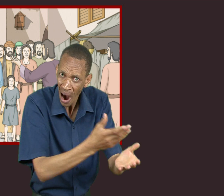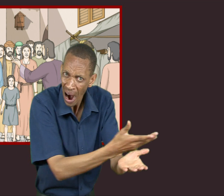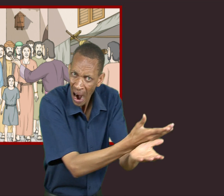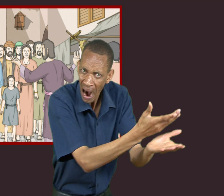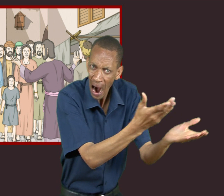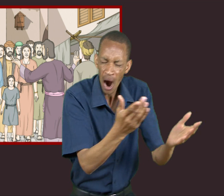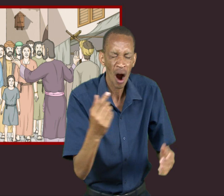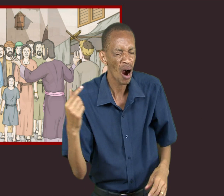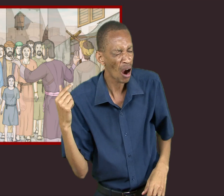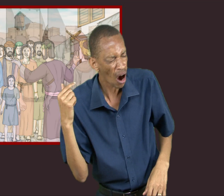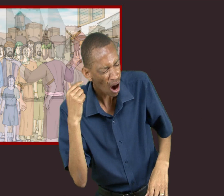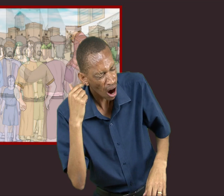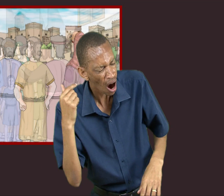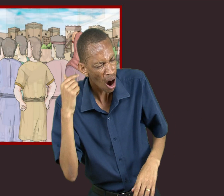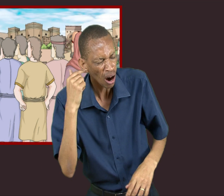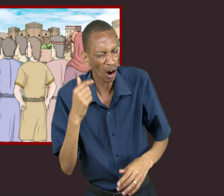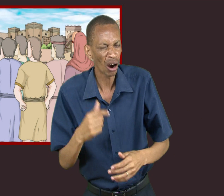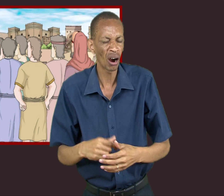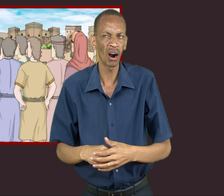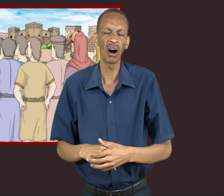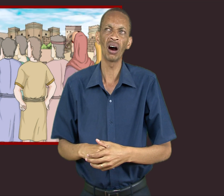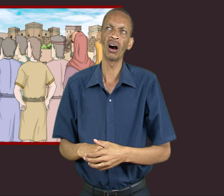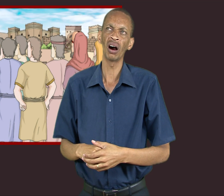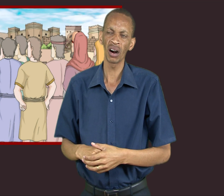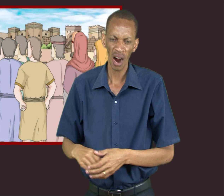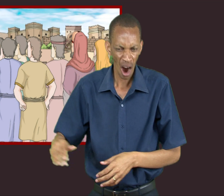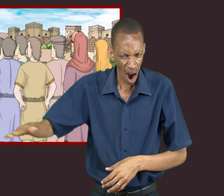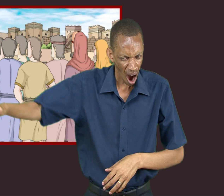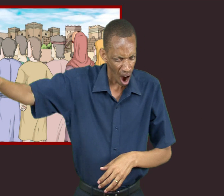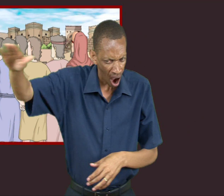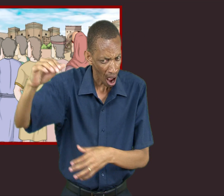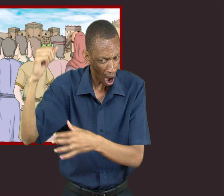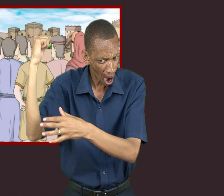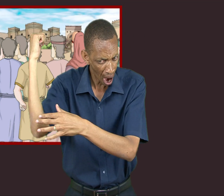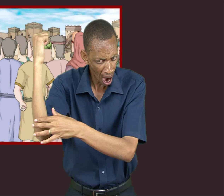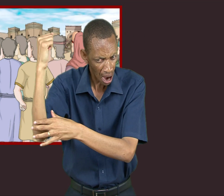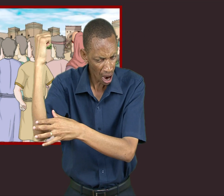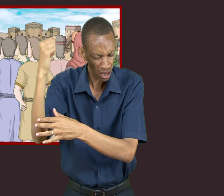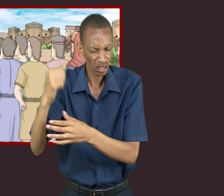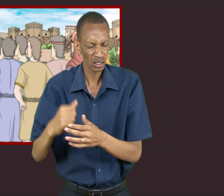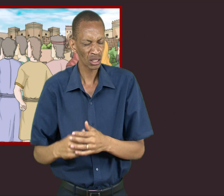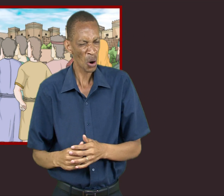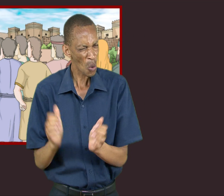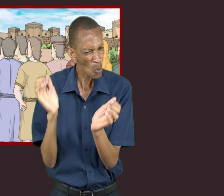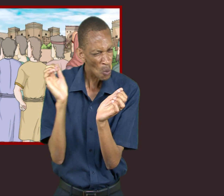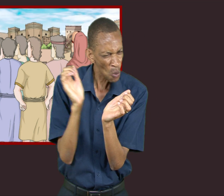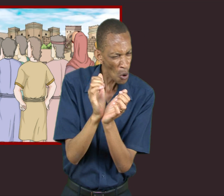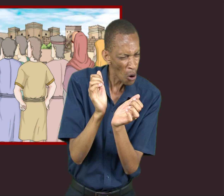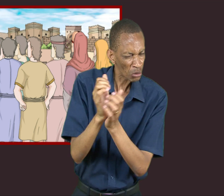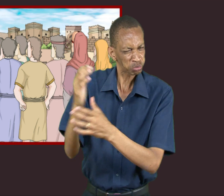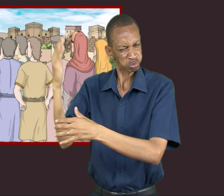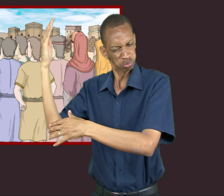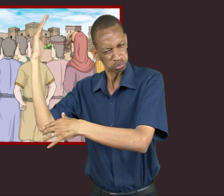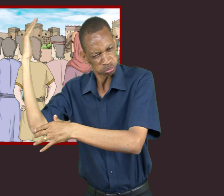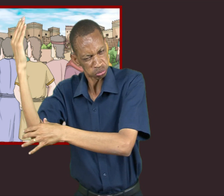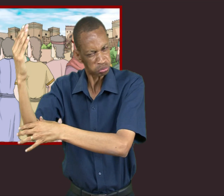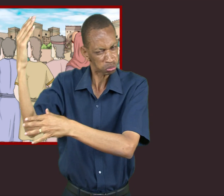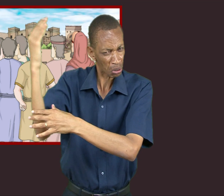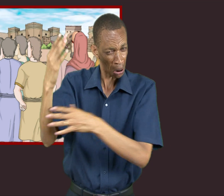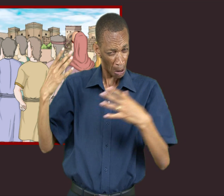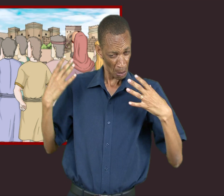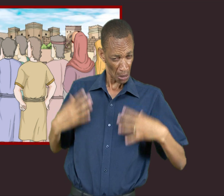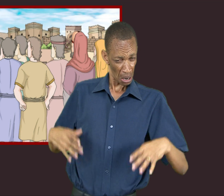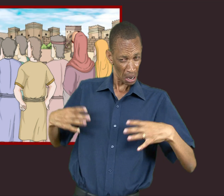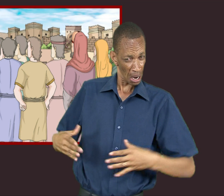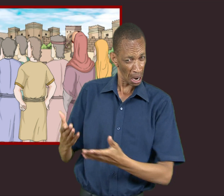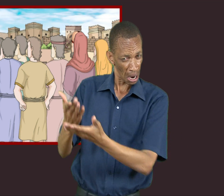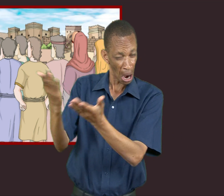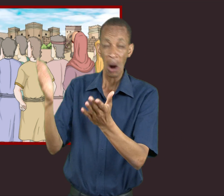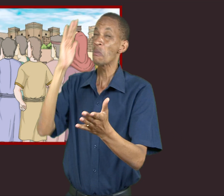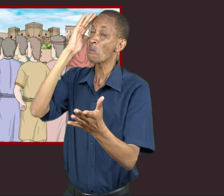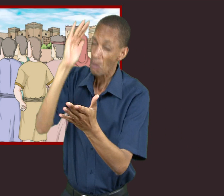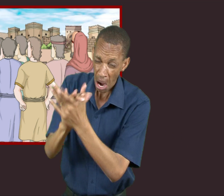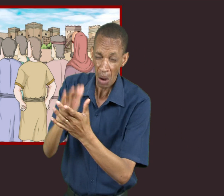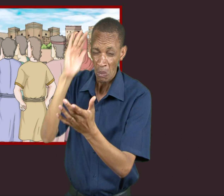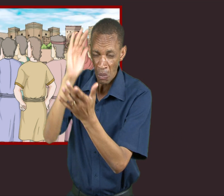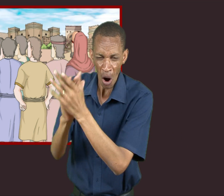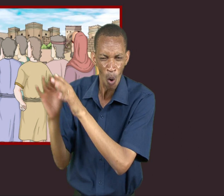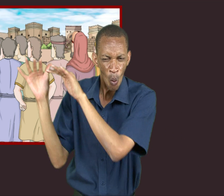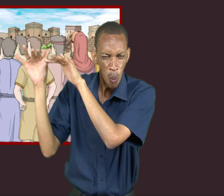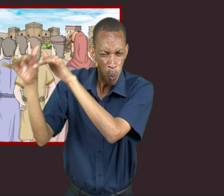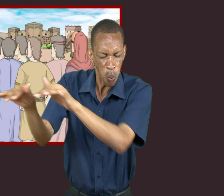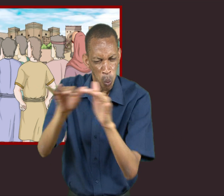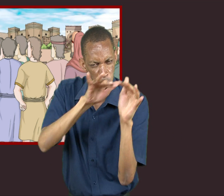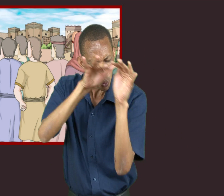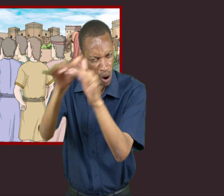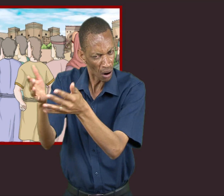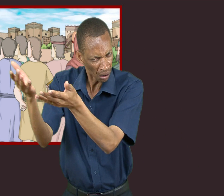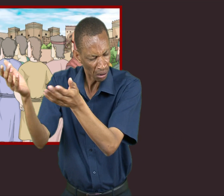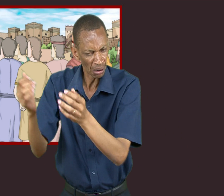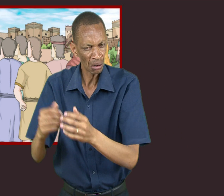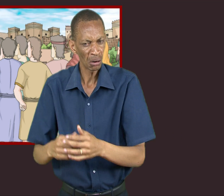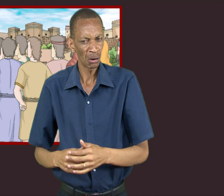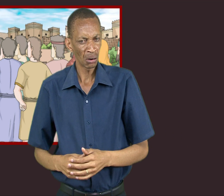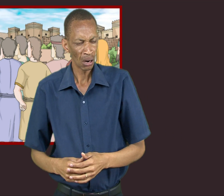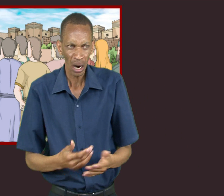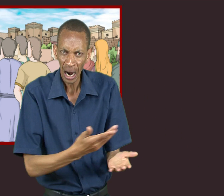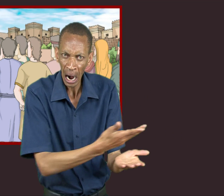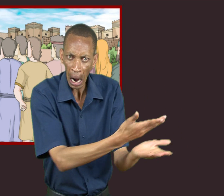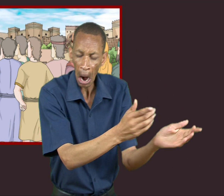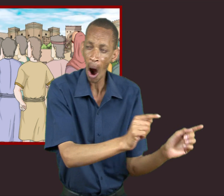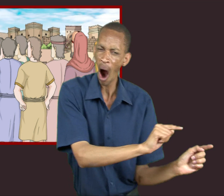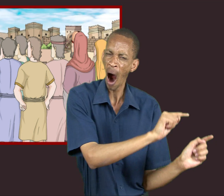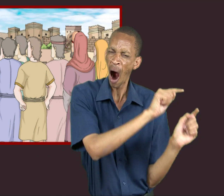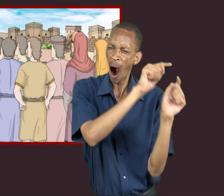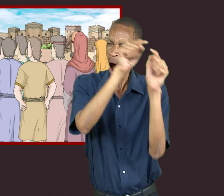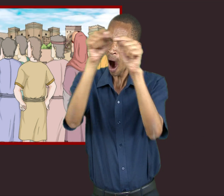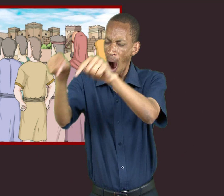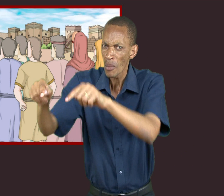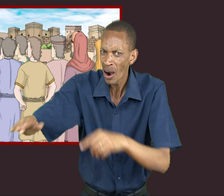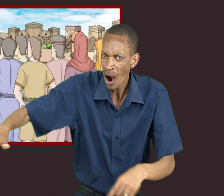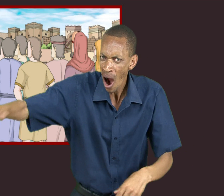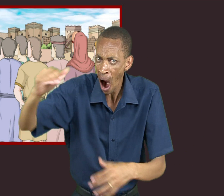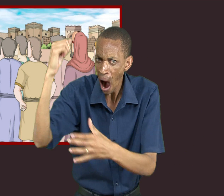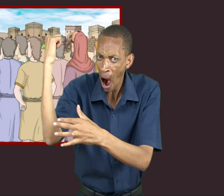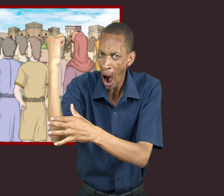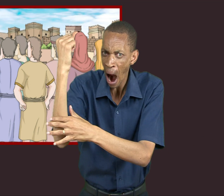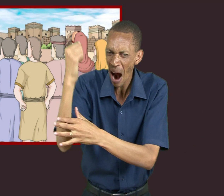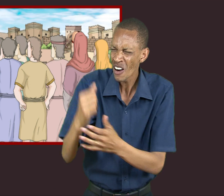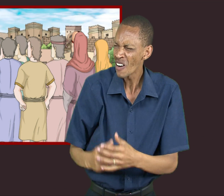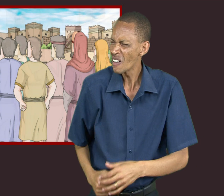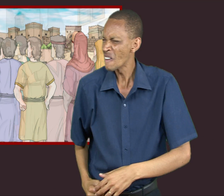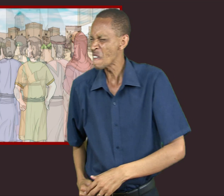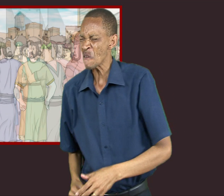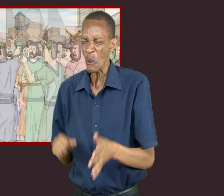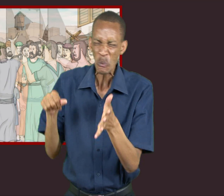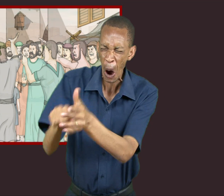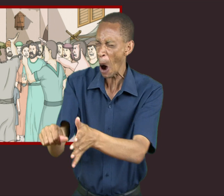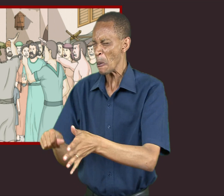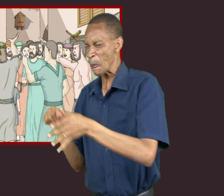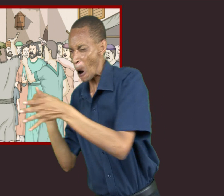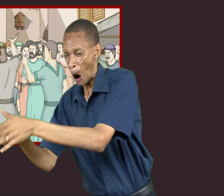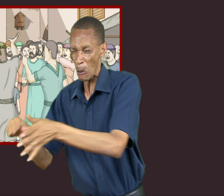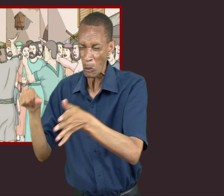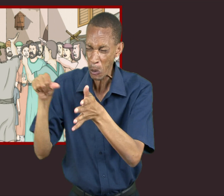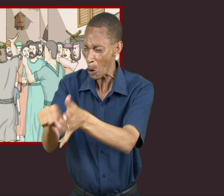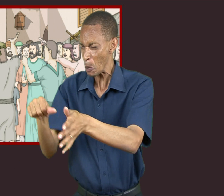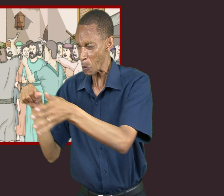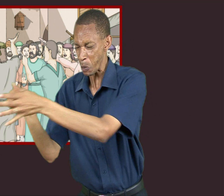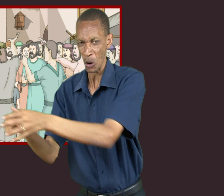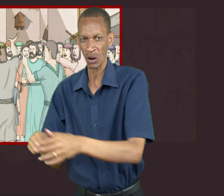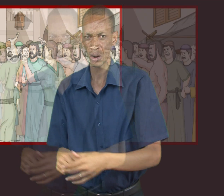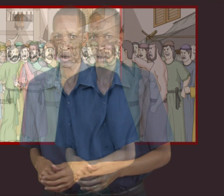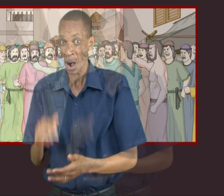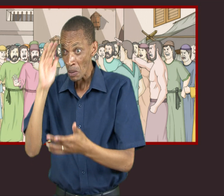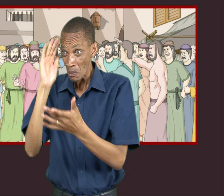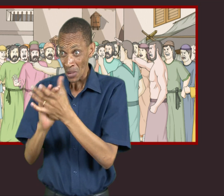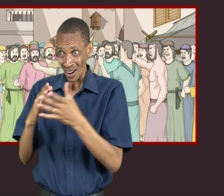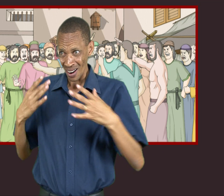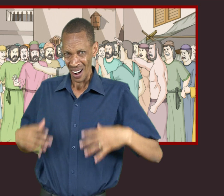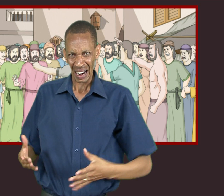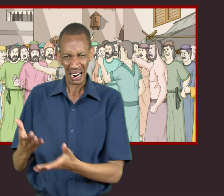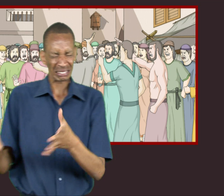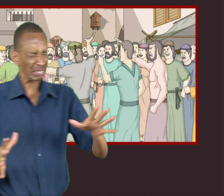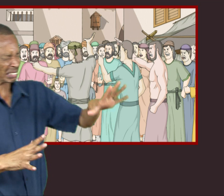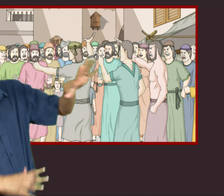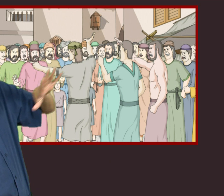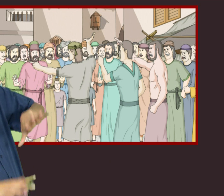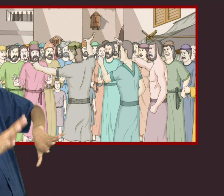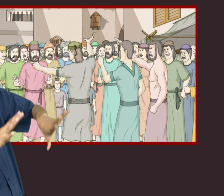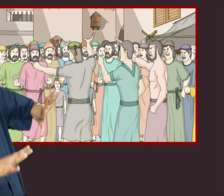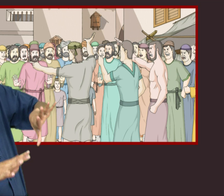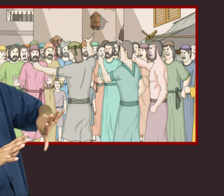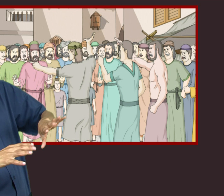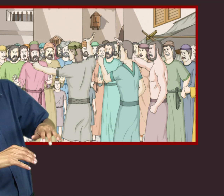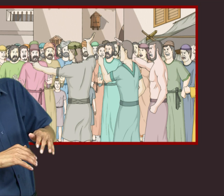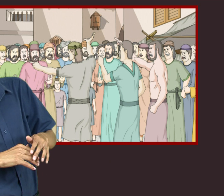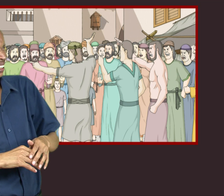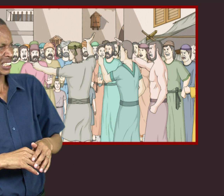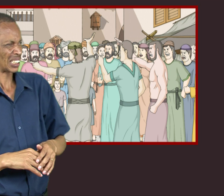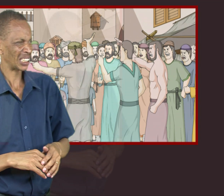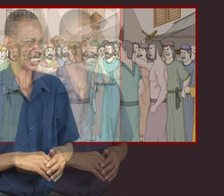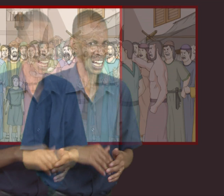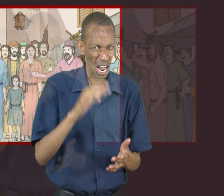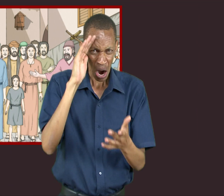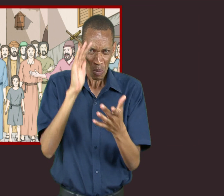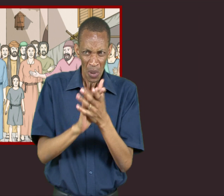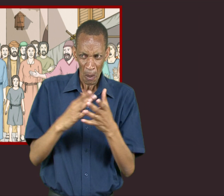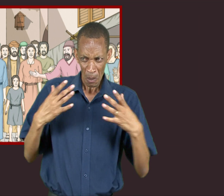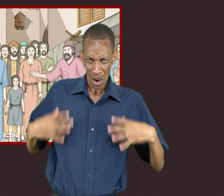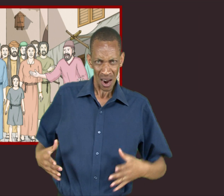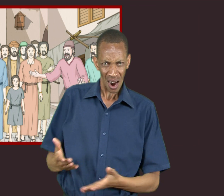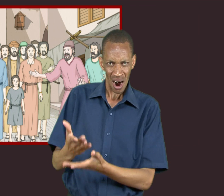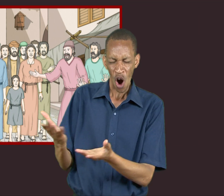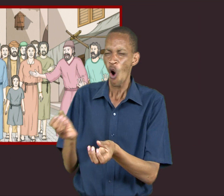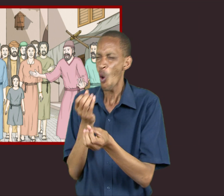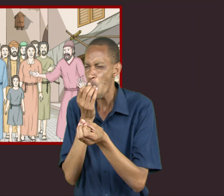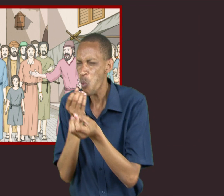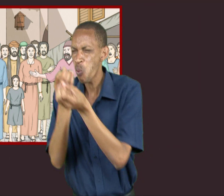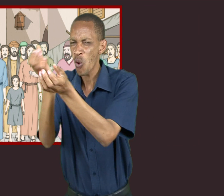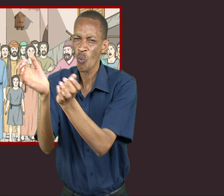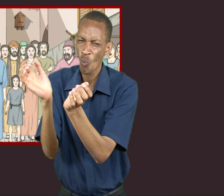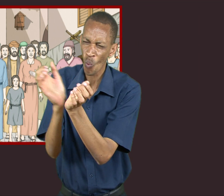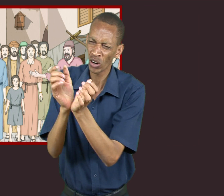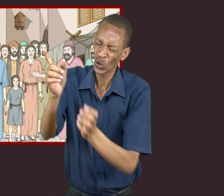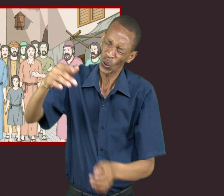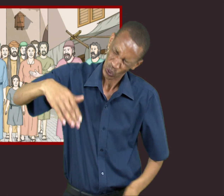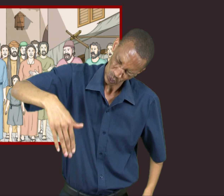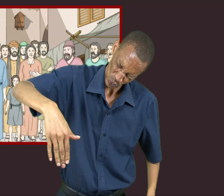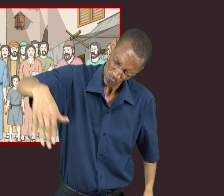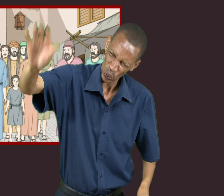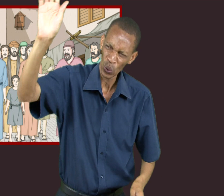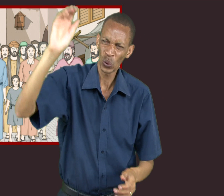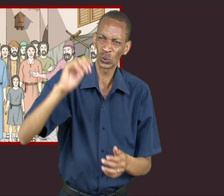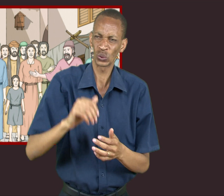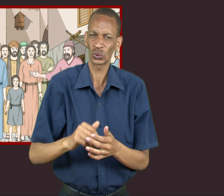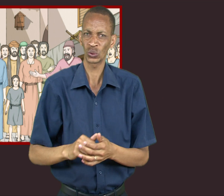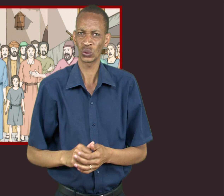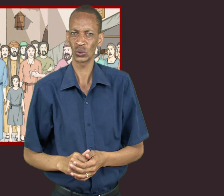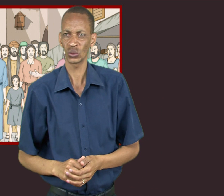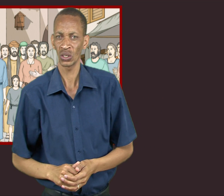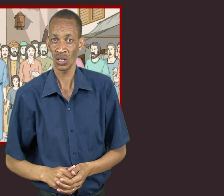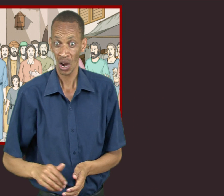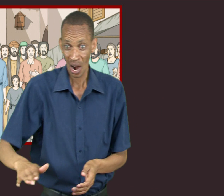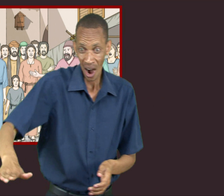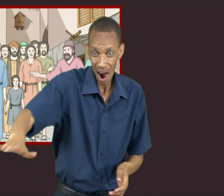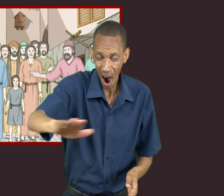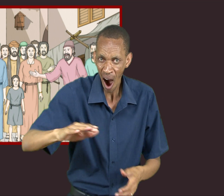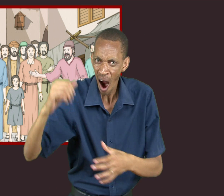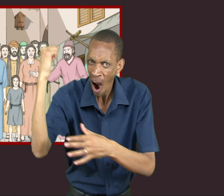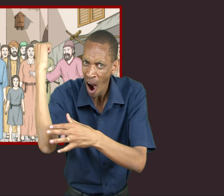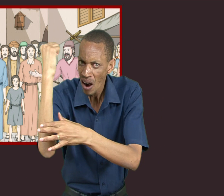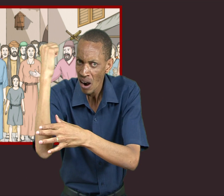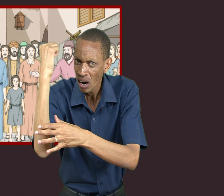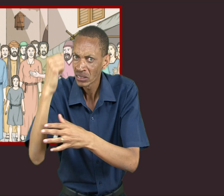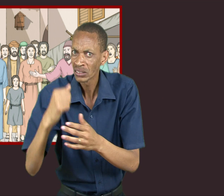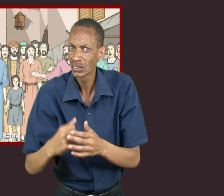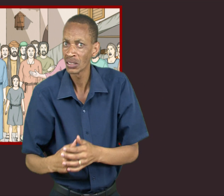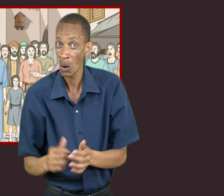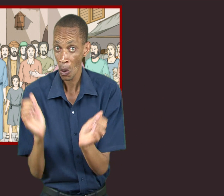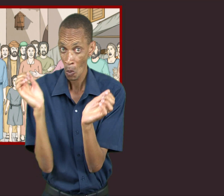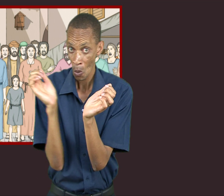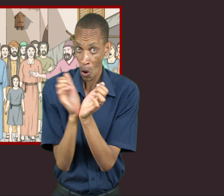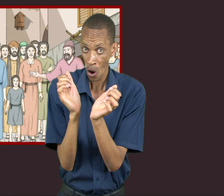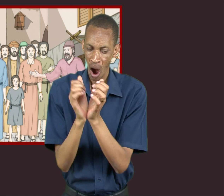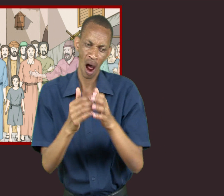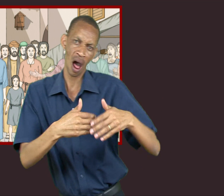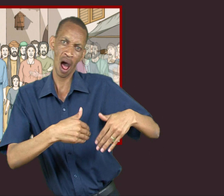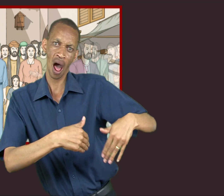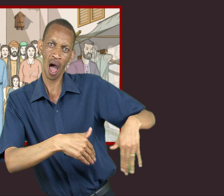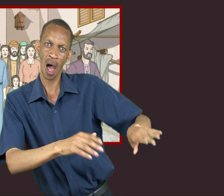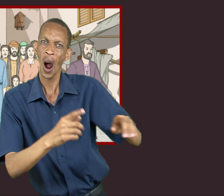But when the Jews from Thessalonica learned that Paul was also proclaiming the word of God in Berea, they went there themselves to incite and agitate the crowds.